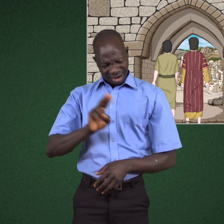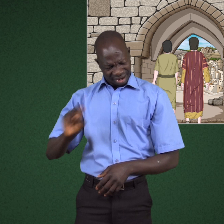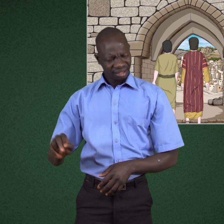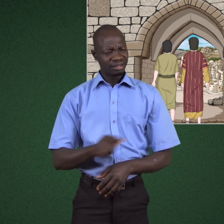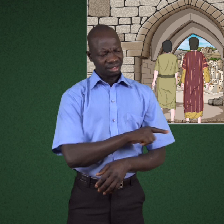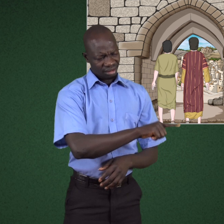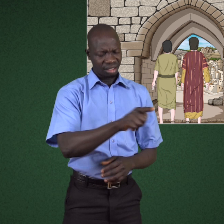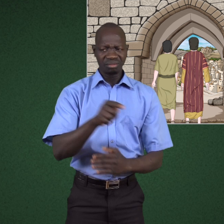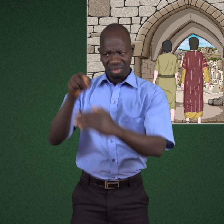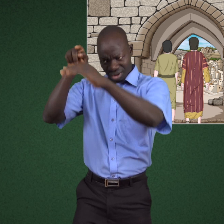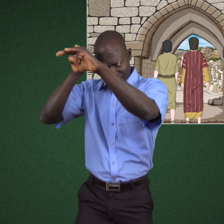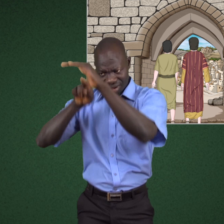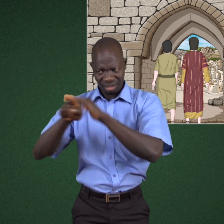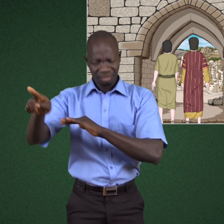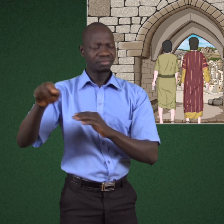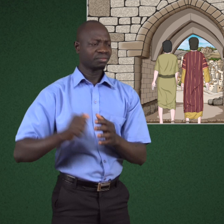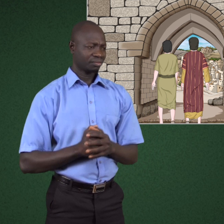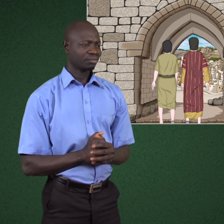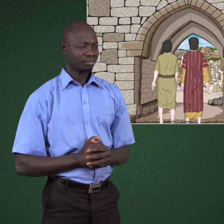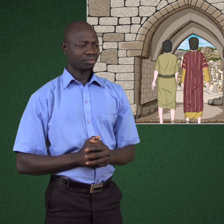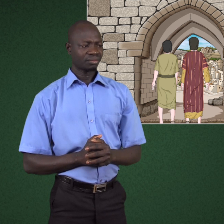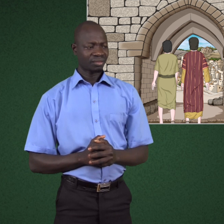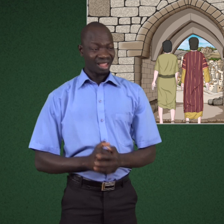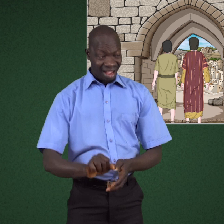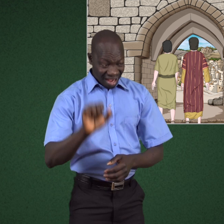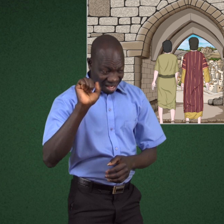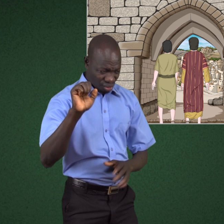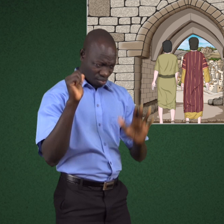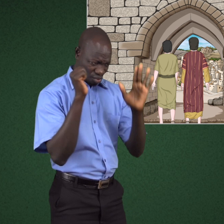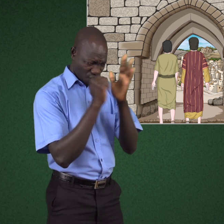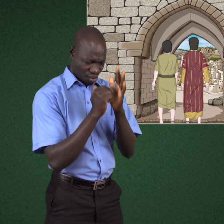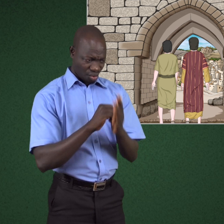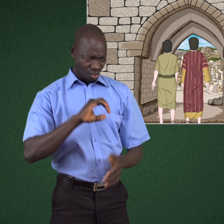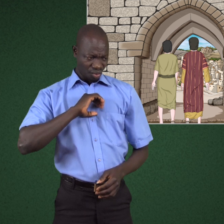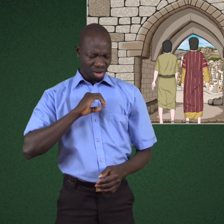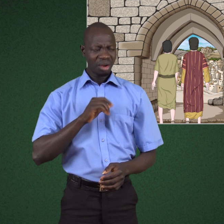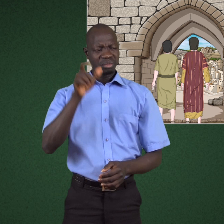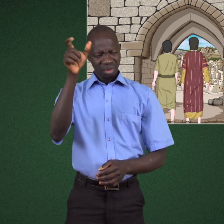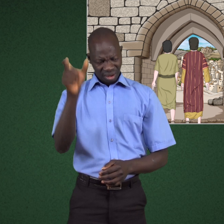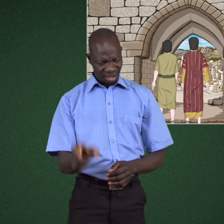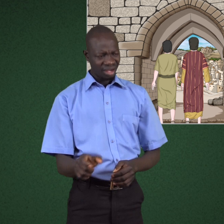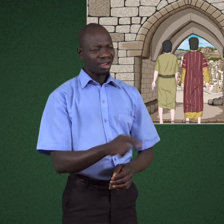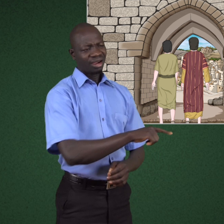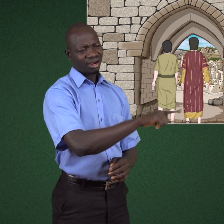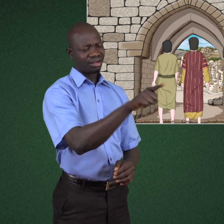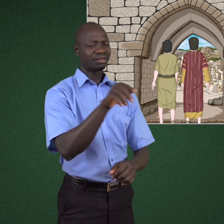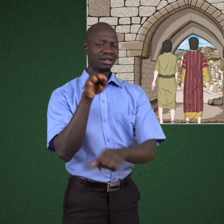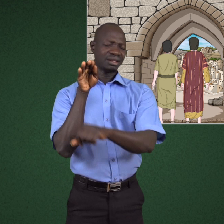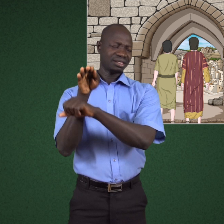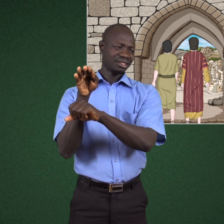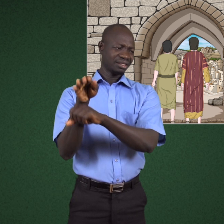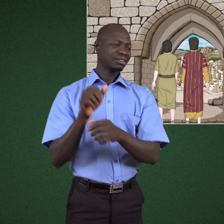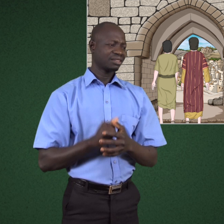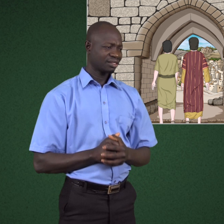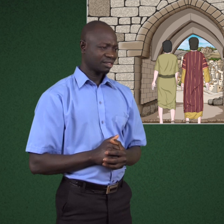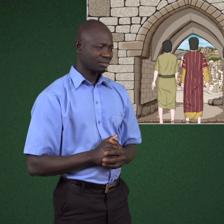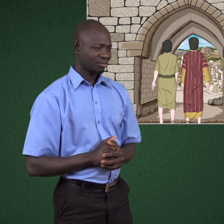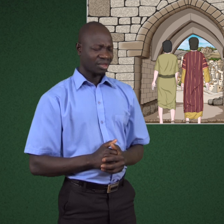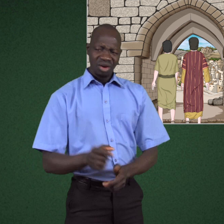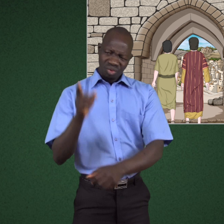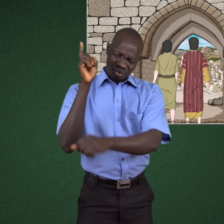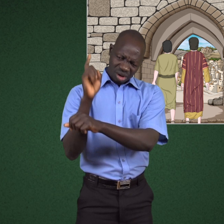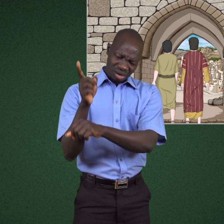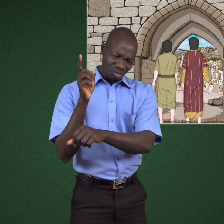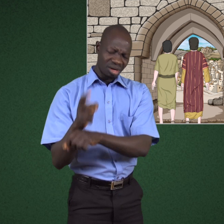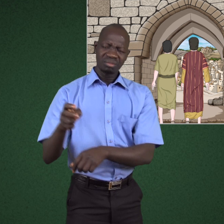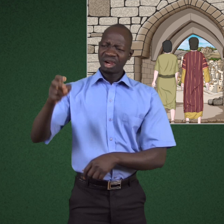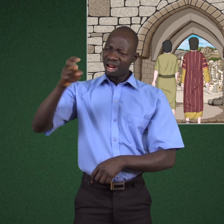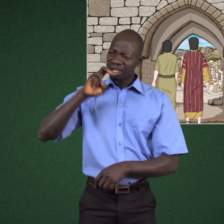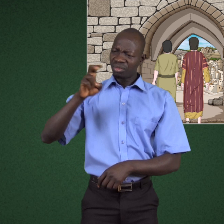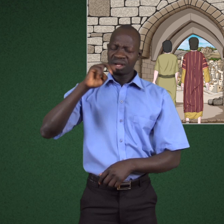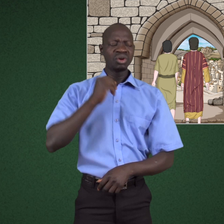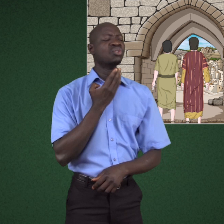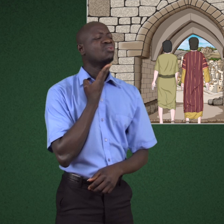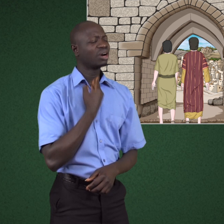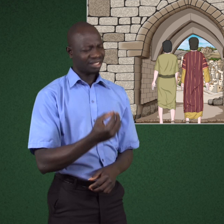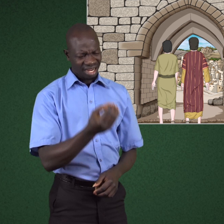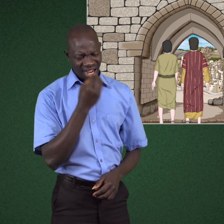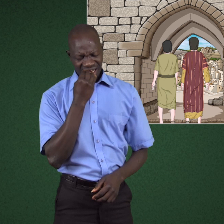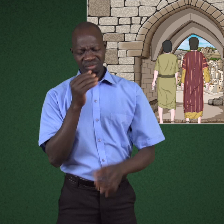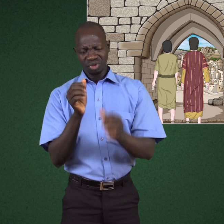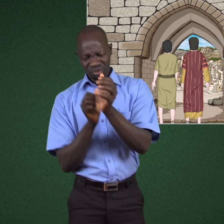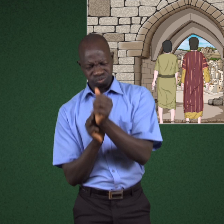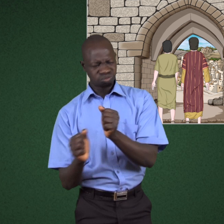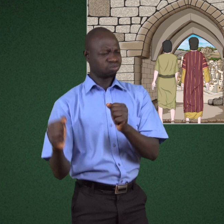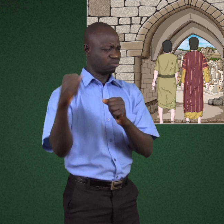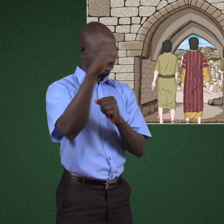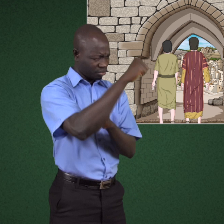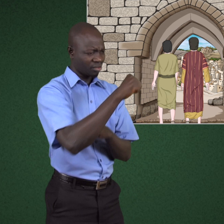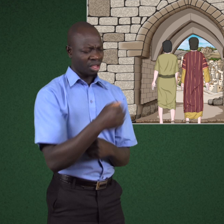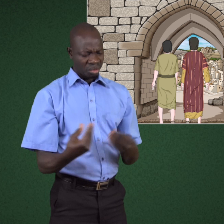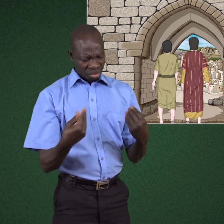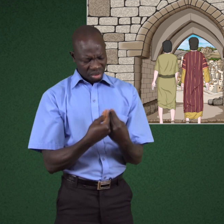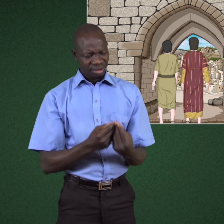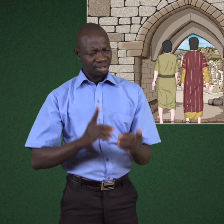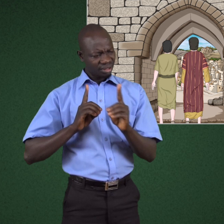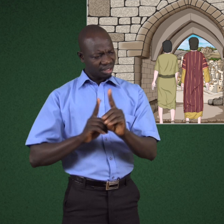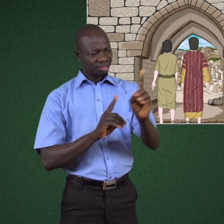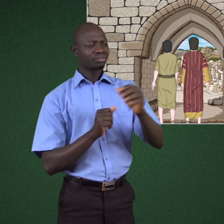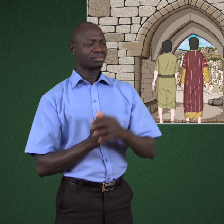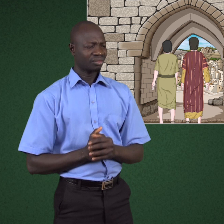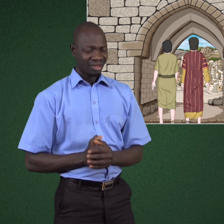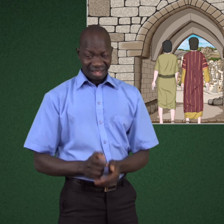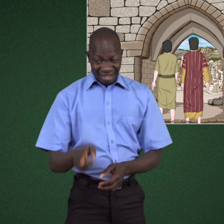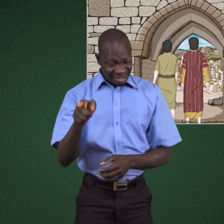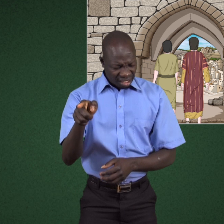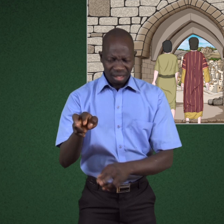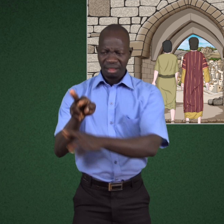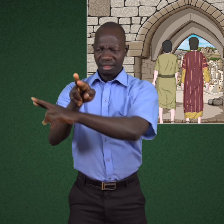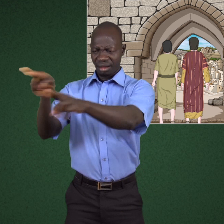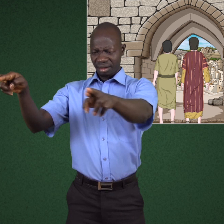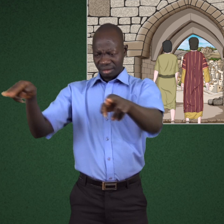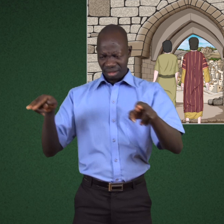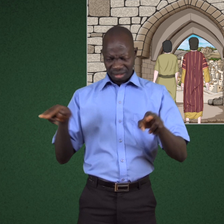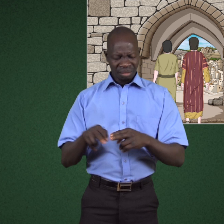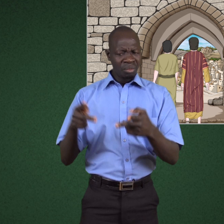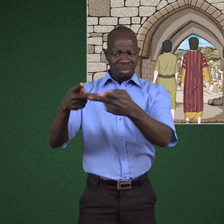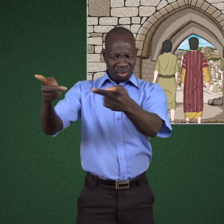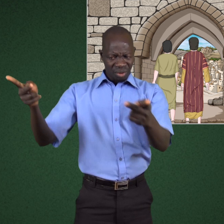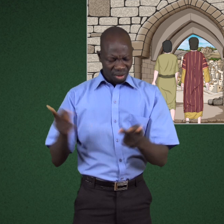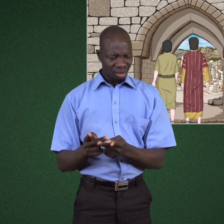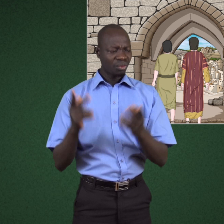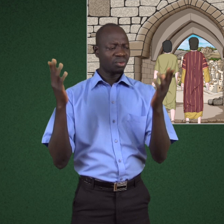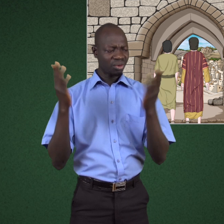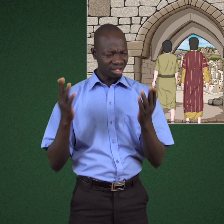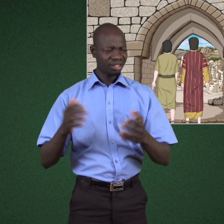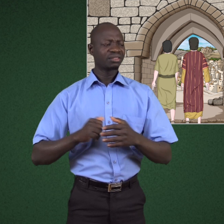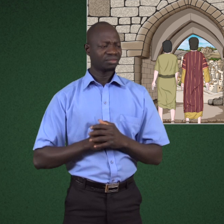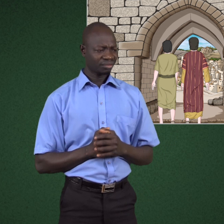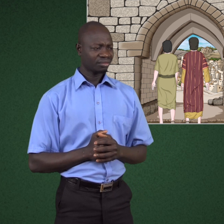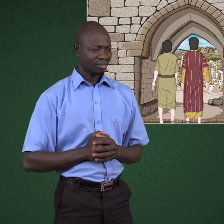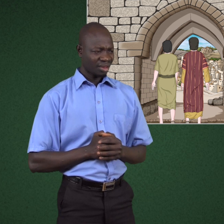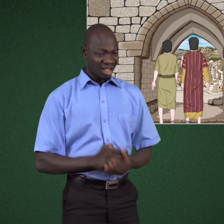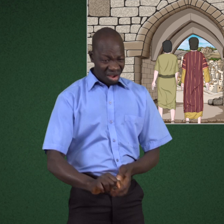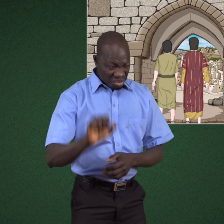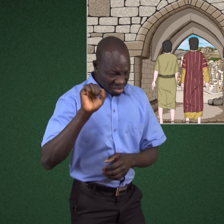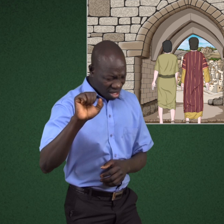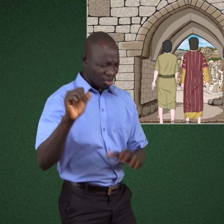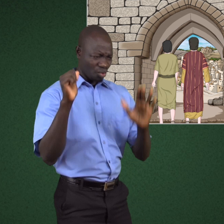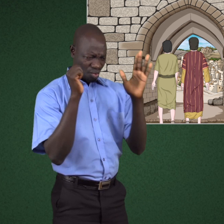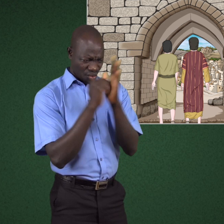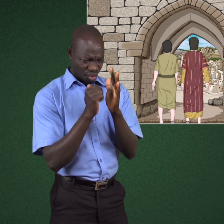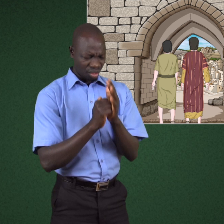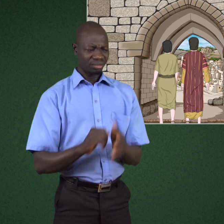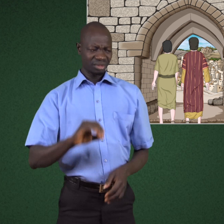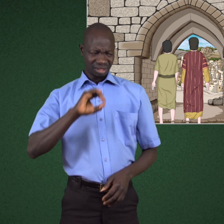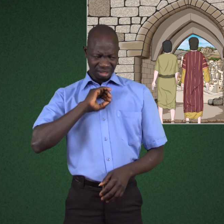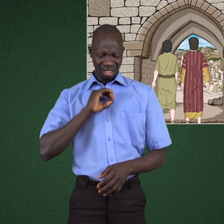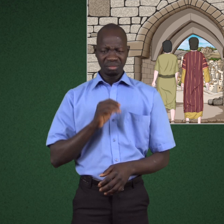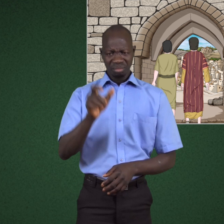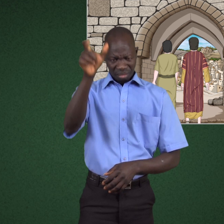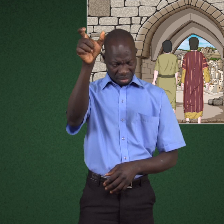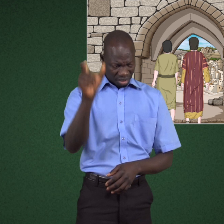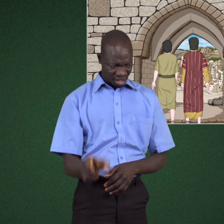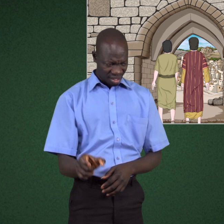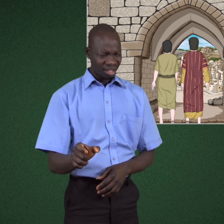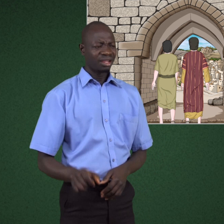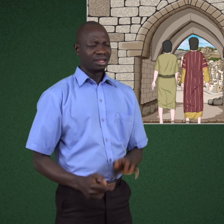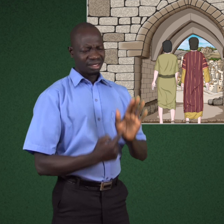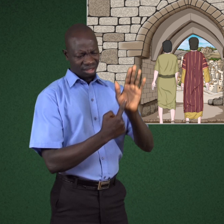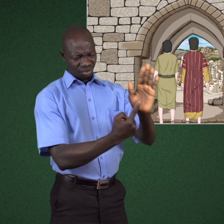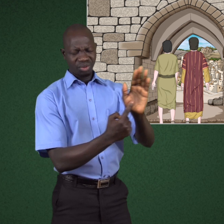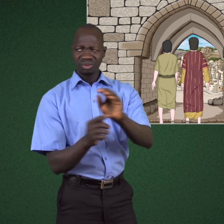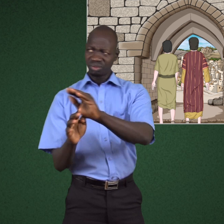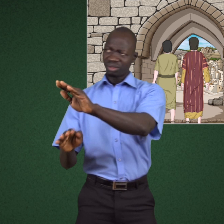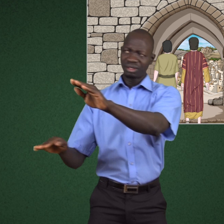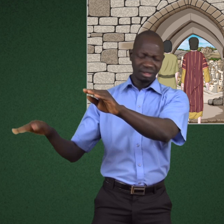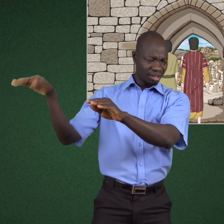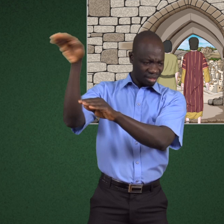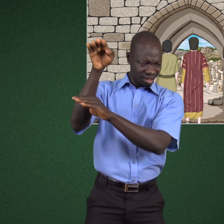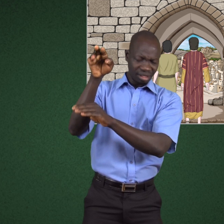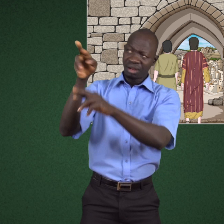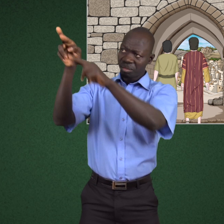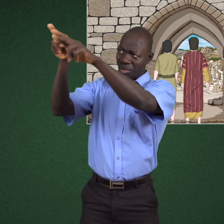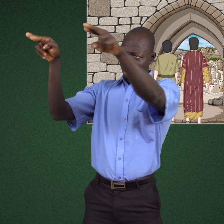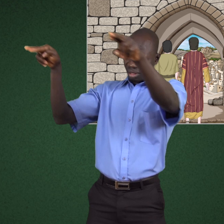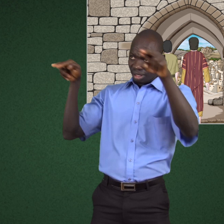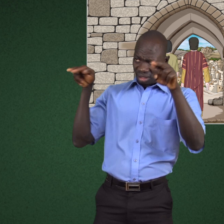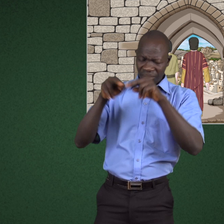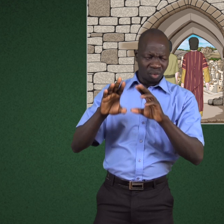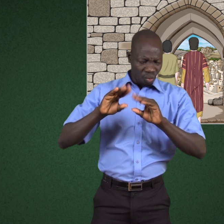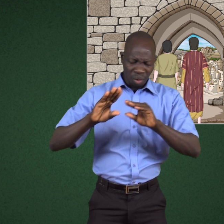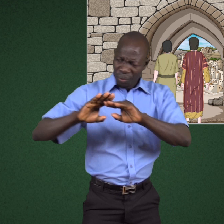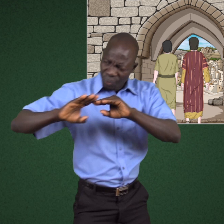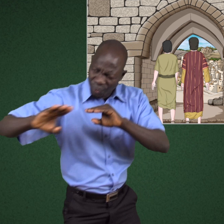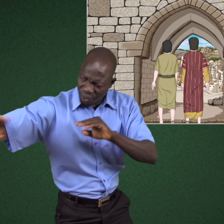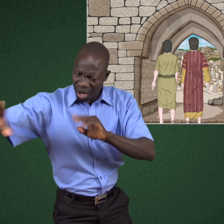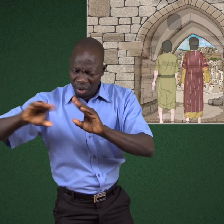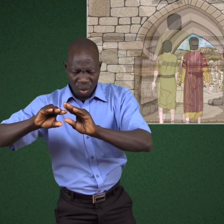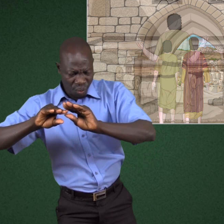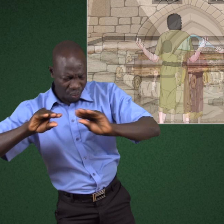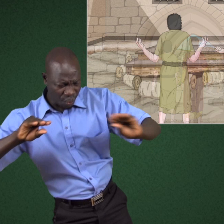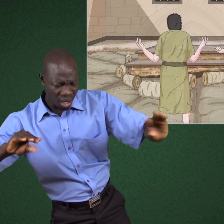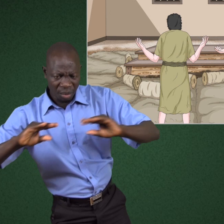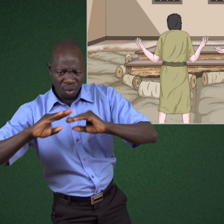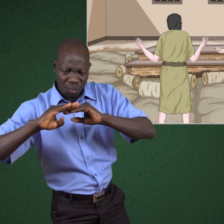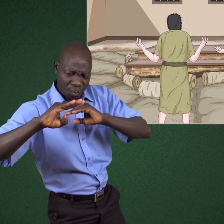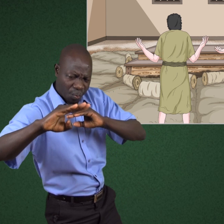Follow him to the house he enters, and say to the owner of that house, ‘The Teacher asks: Where is the guest room, where I may eat the Passover with My disciples?’